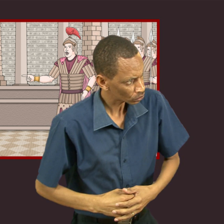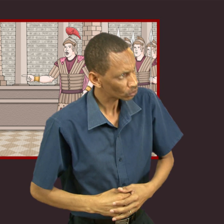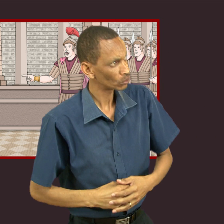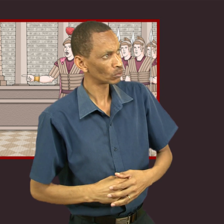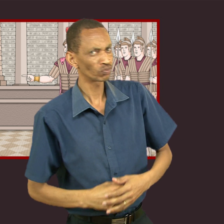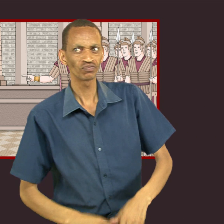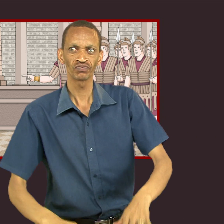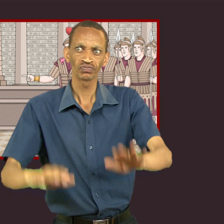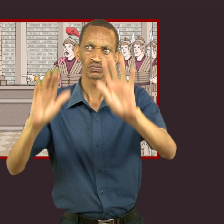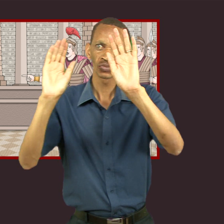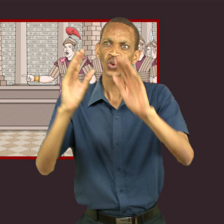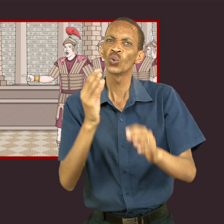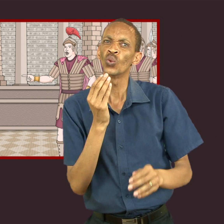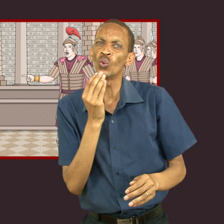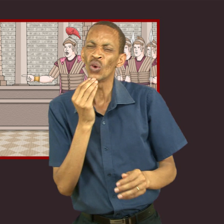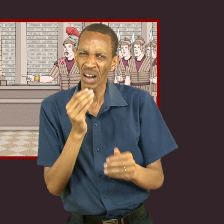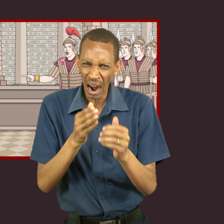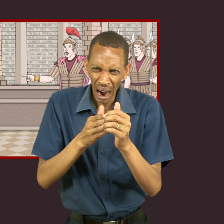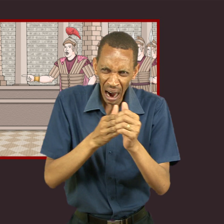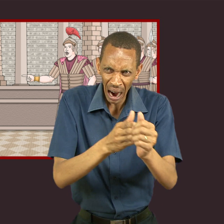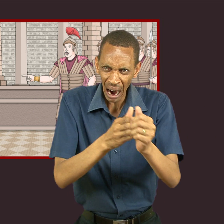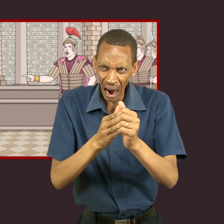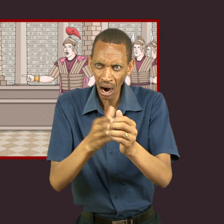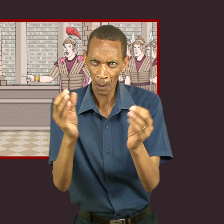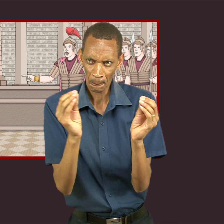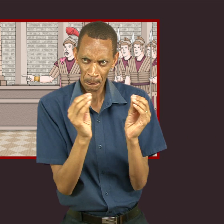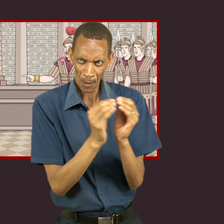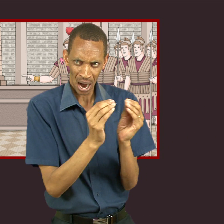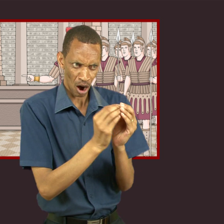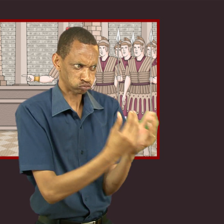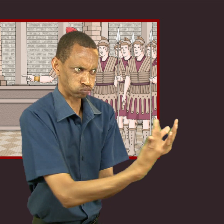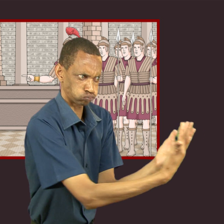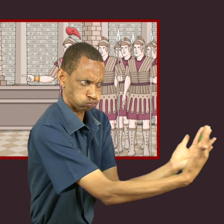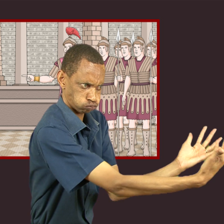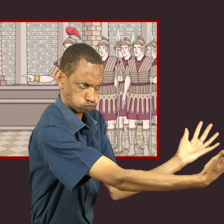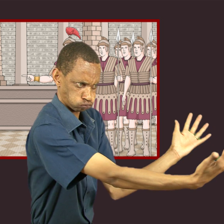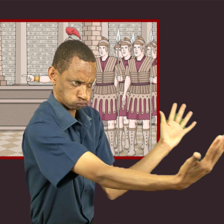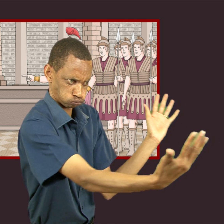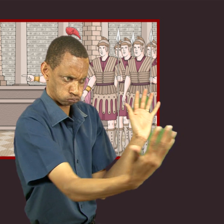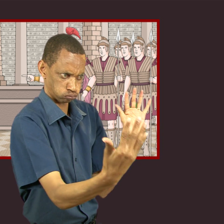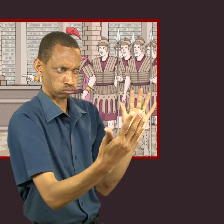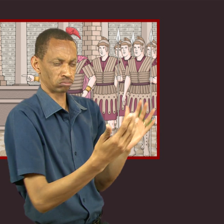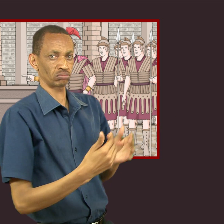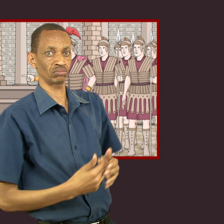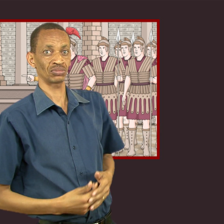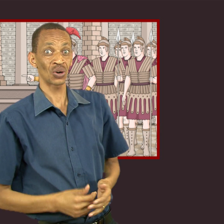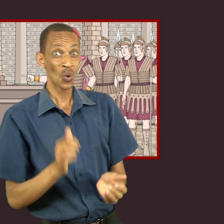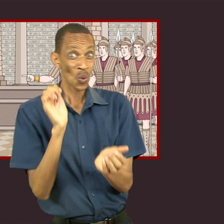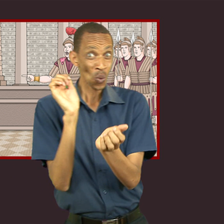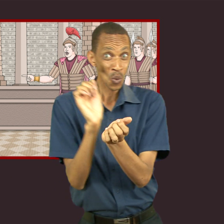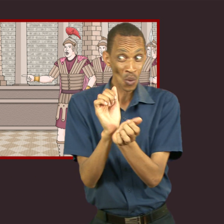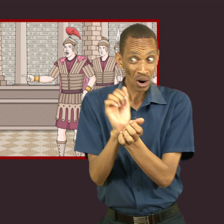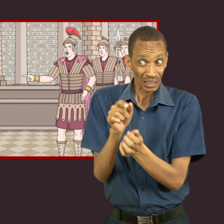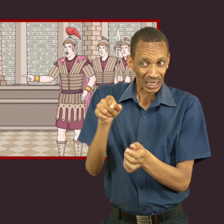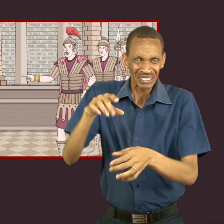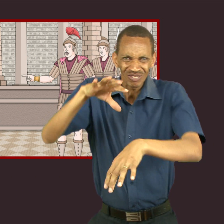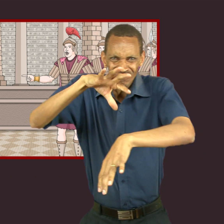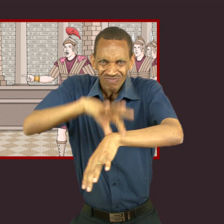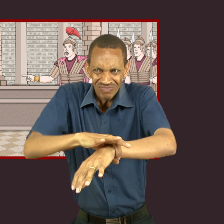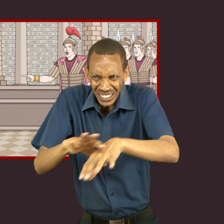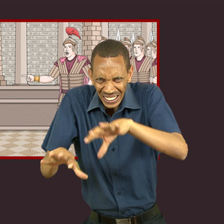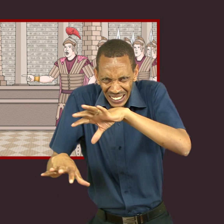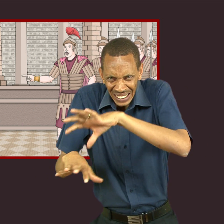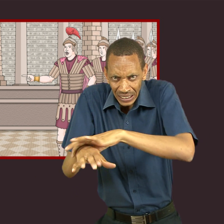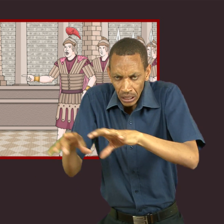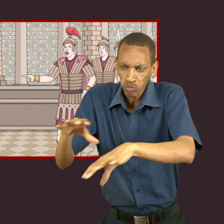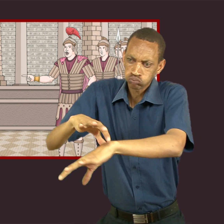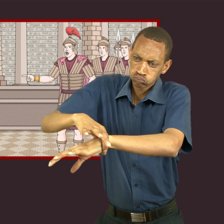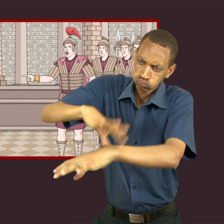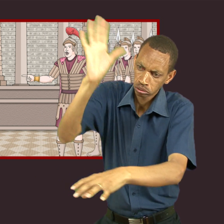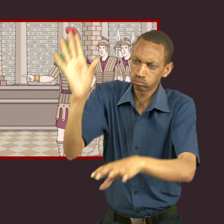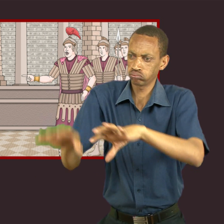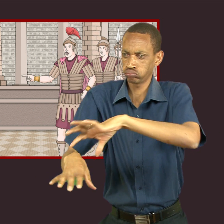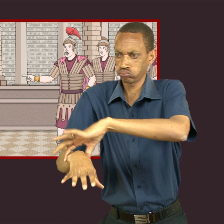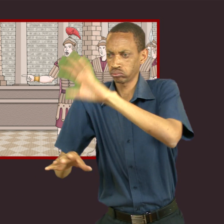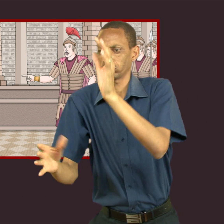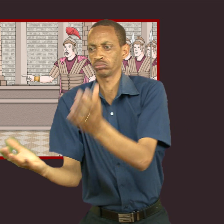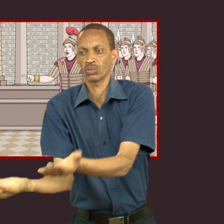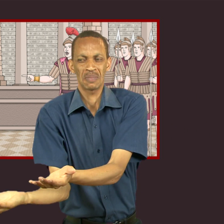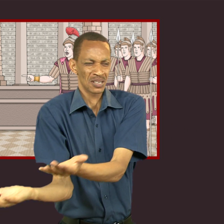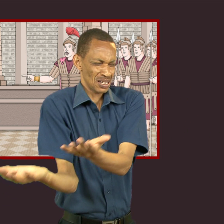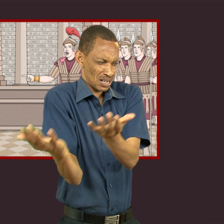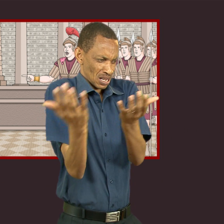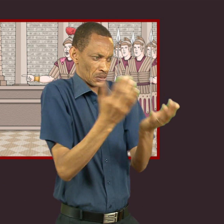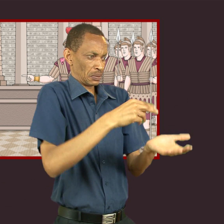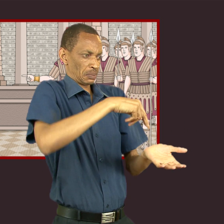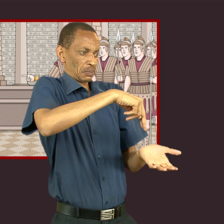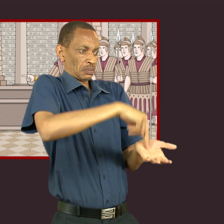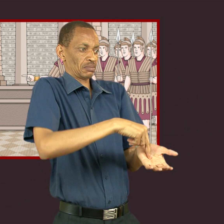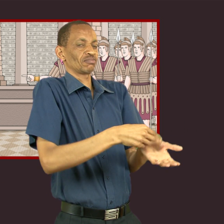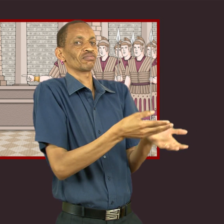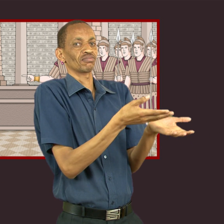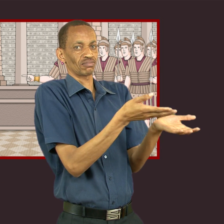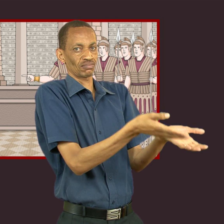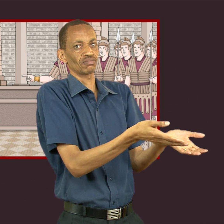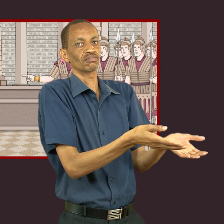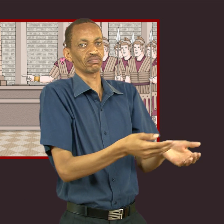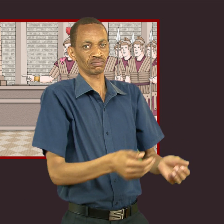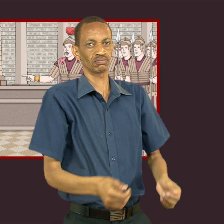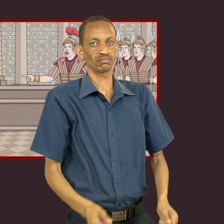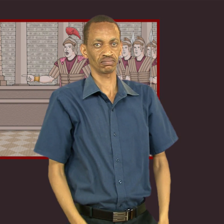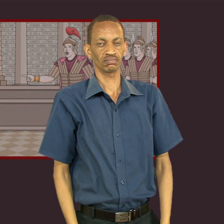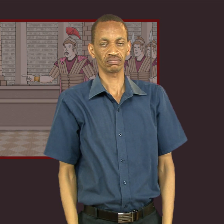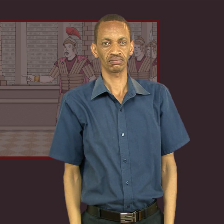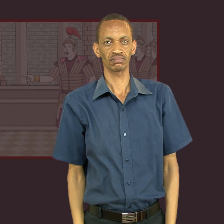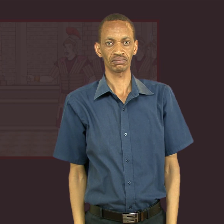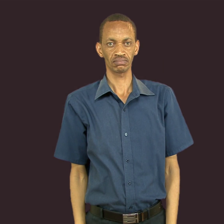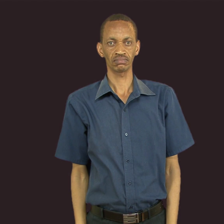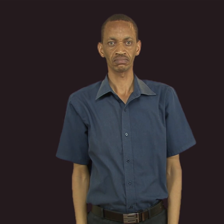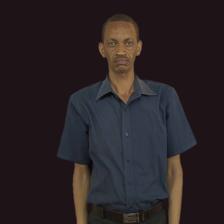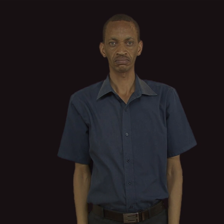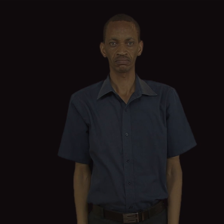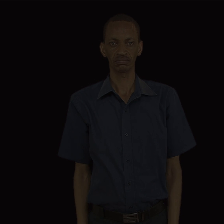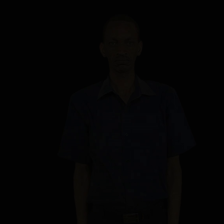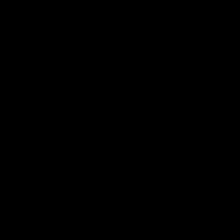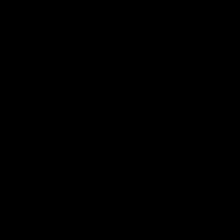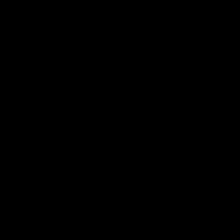Then he brought Paul down and had him stand before them.